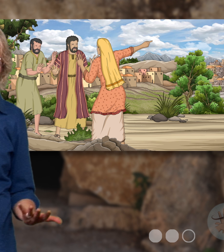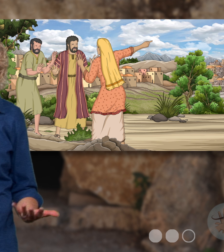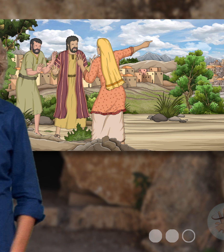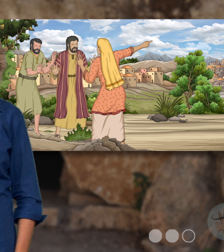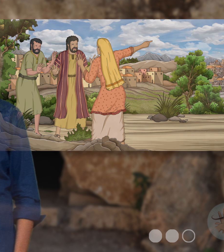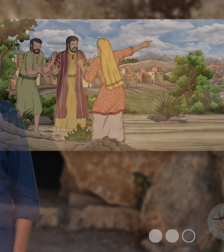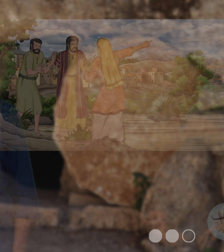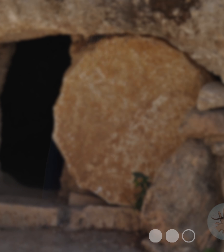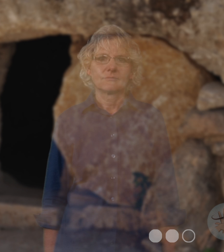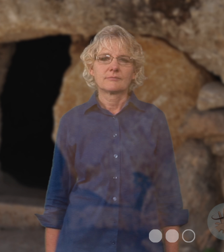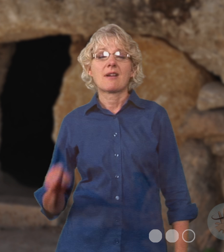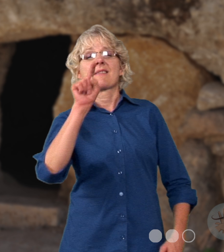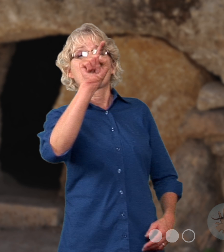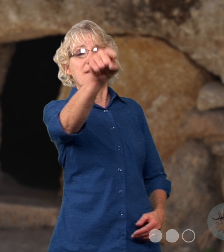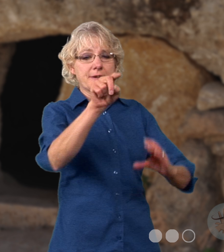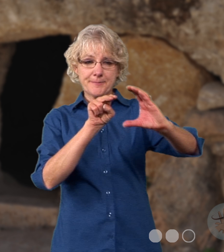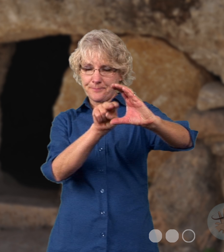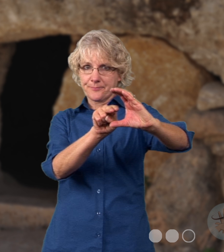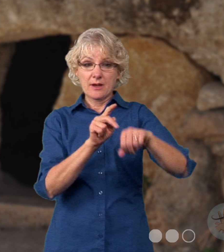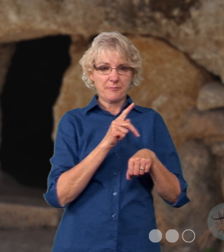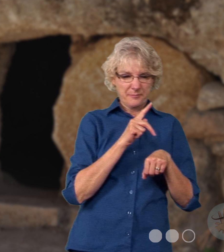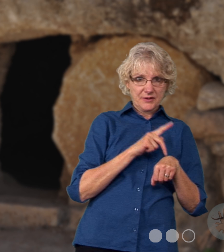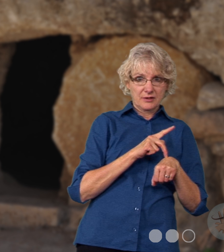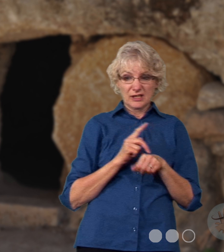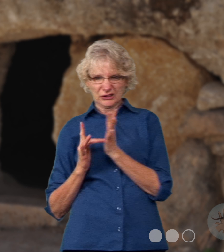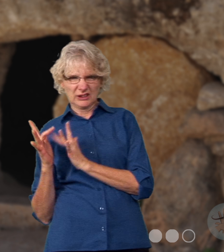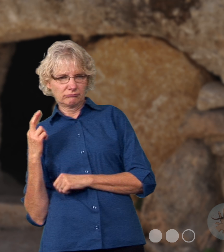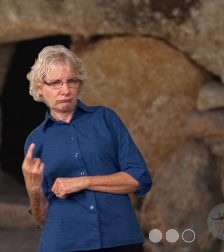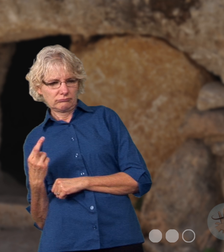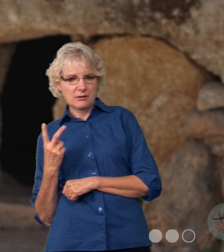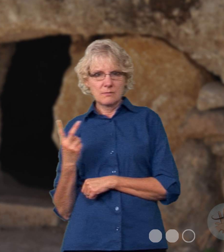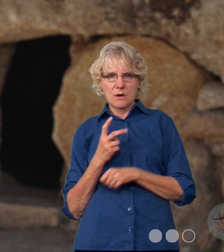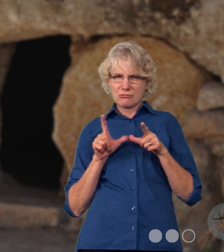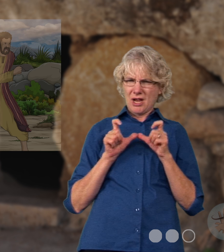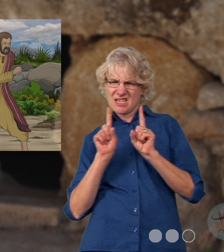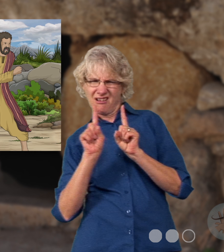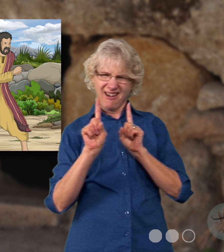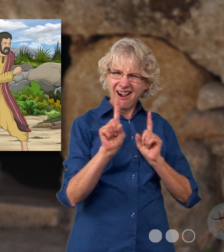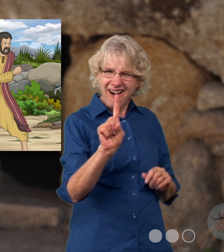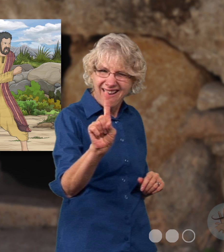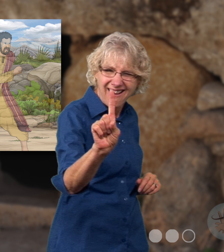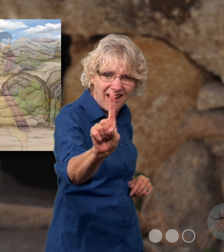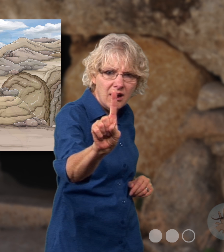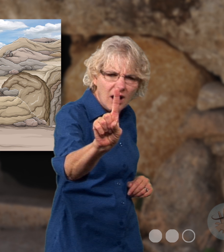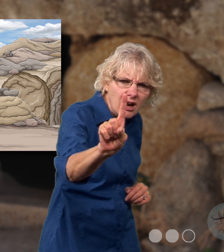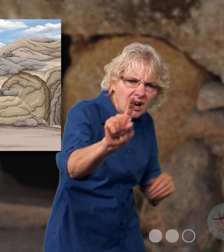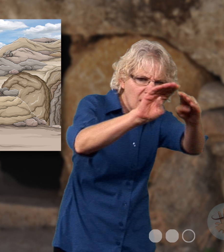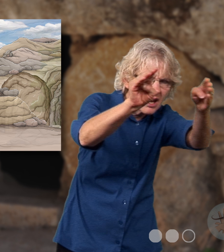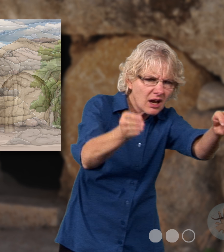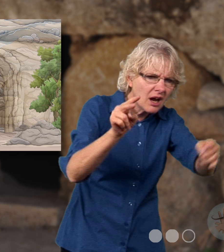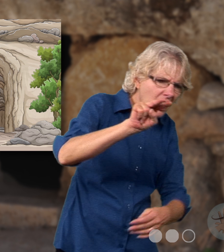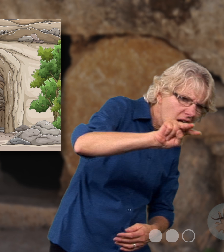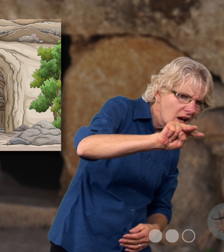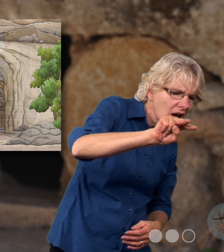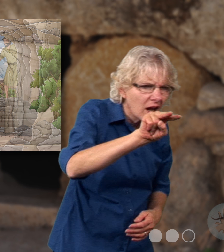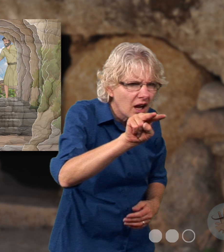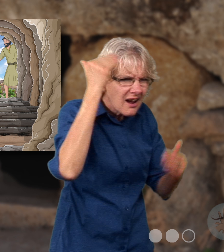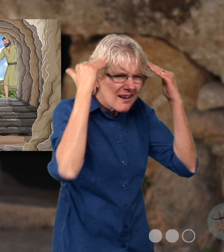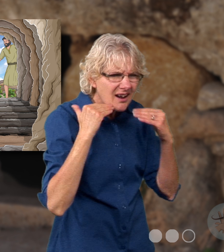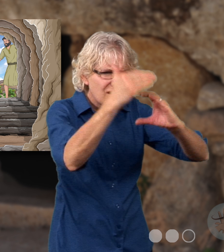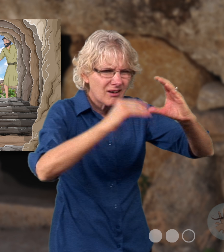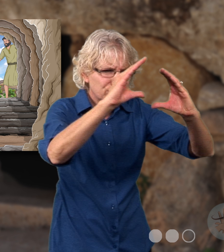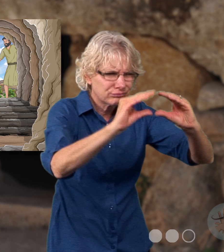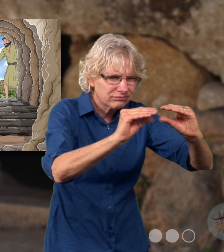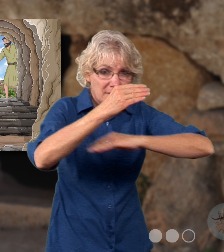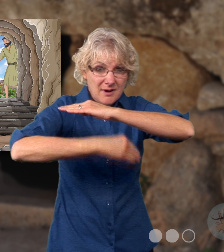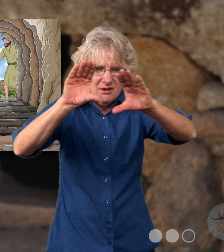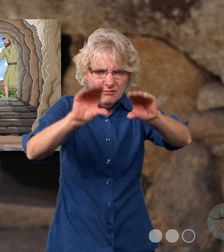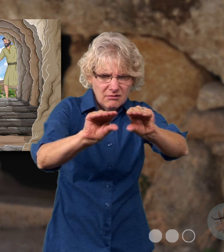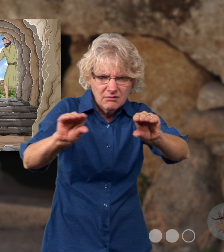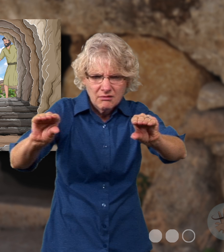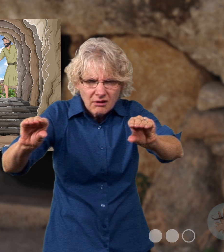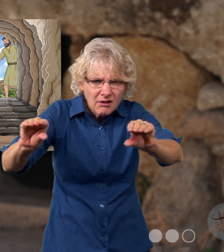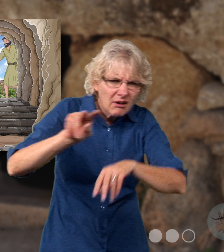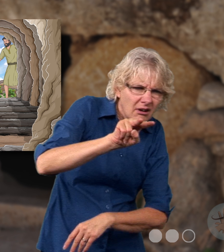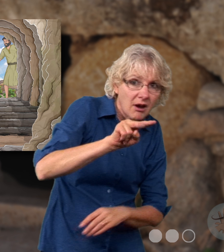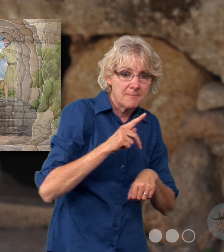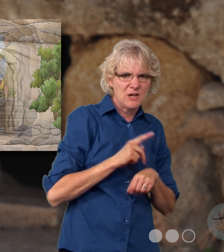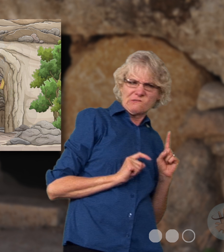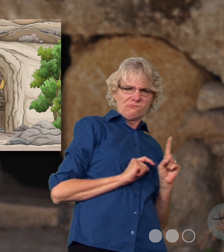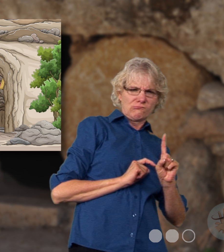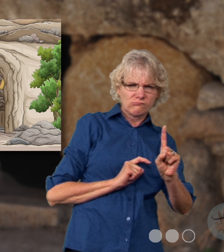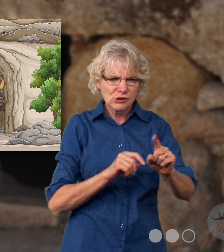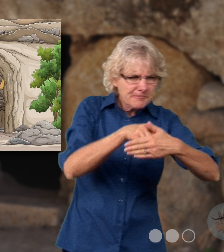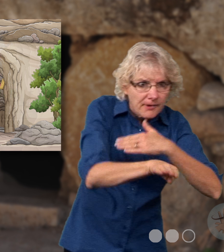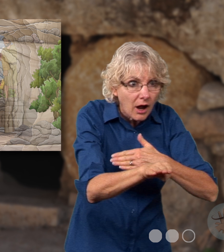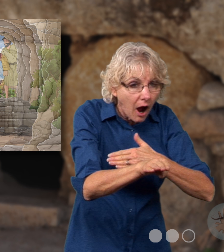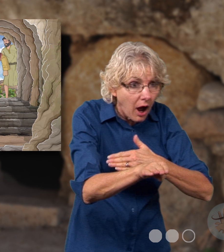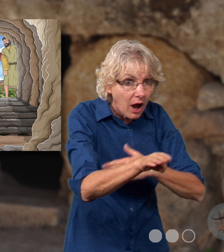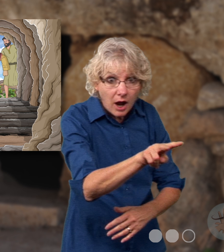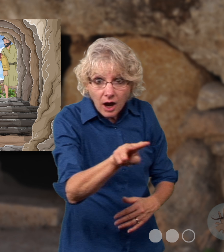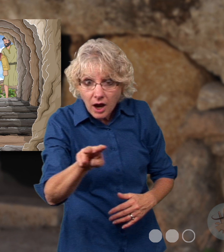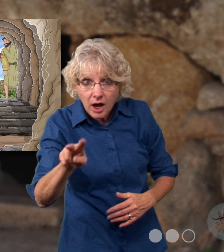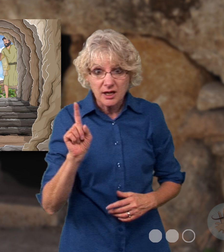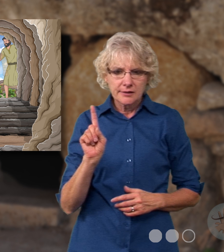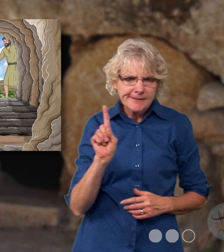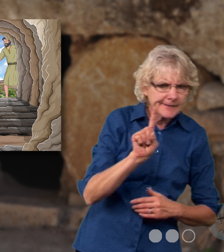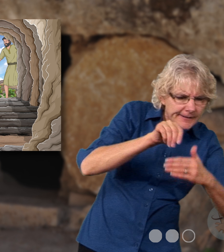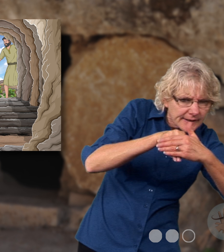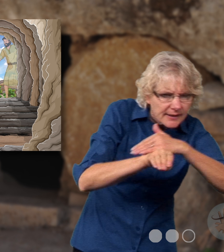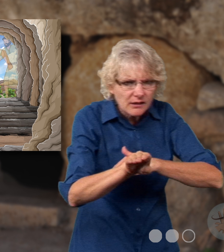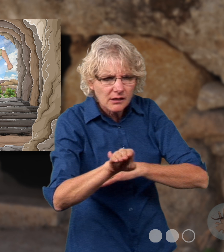Then Peter and the other disciple set out for the tomb. The two were running together, but the other disciple outran Peter and reached the tomb first. He bent down and looked in at the linen cloths lying there, but he did not go in. Simon Peter arrived just after him.